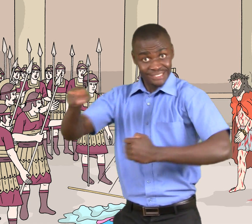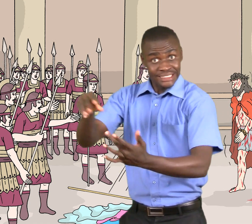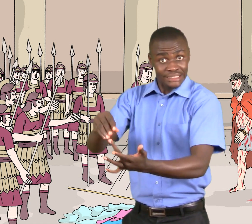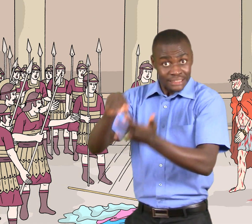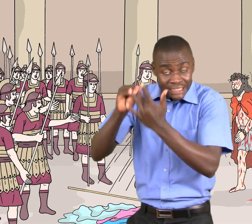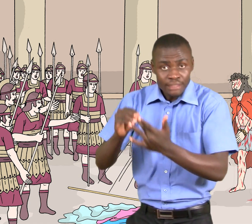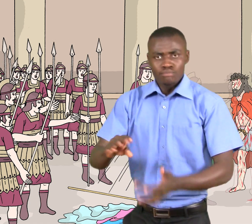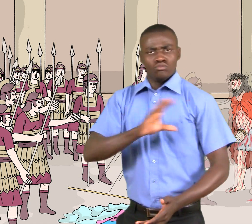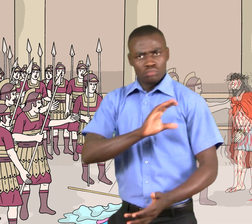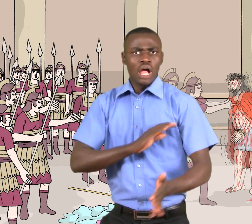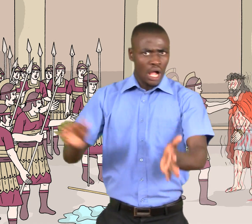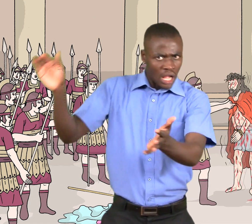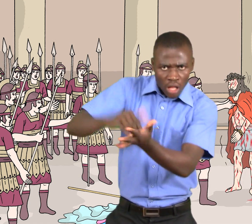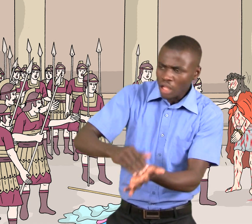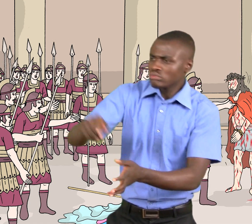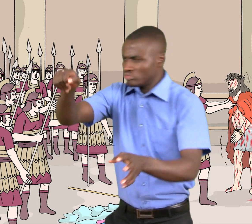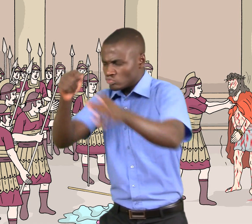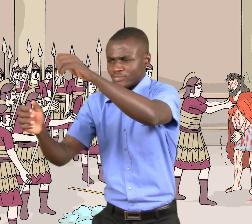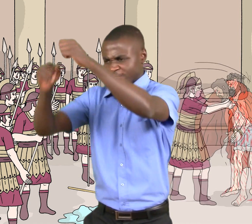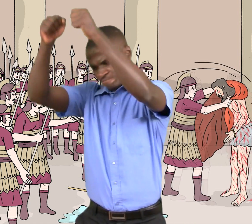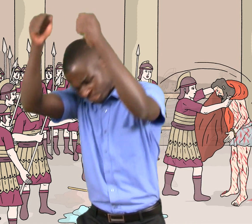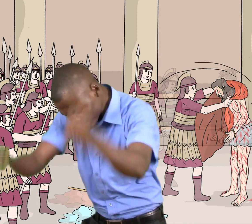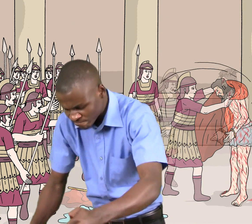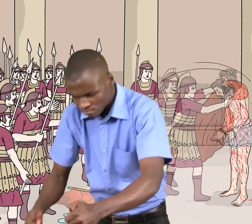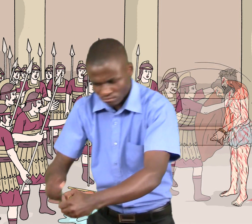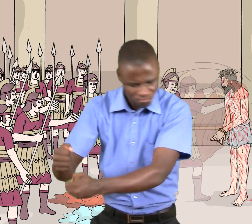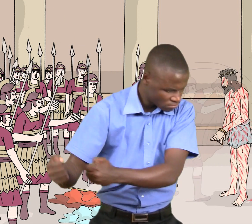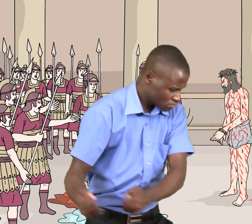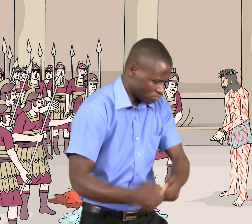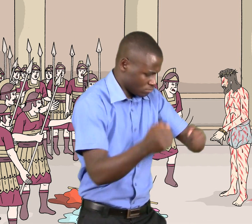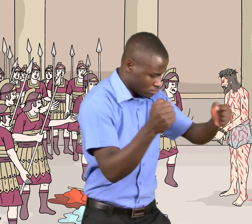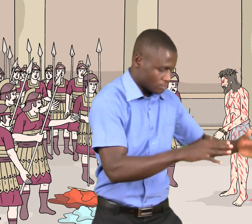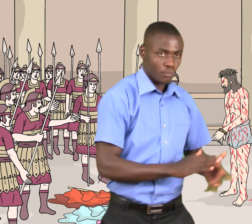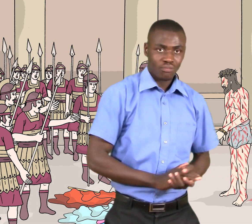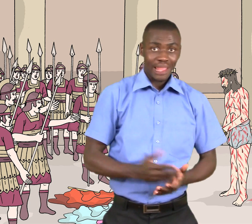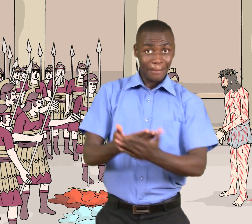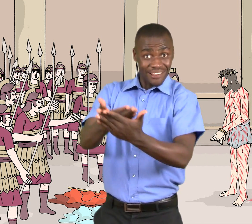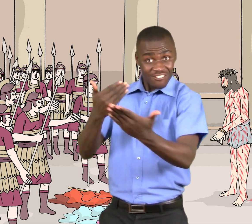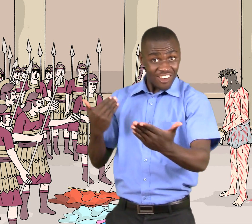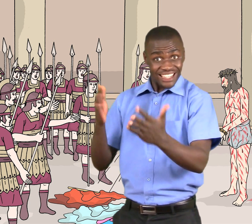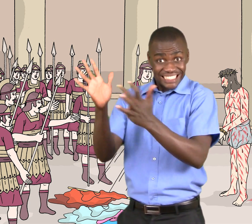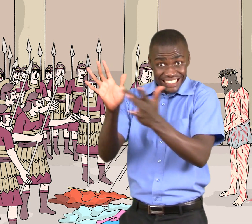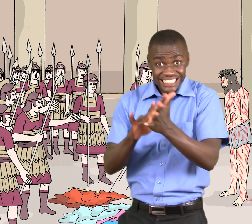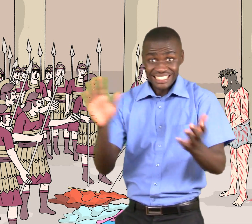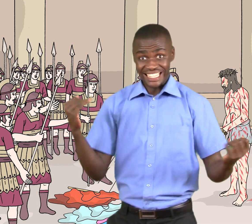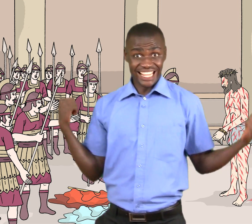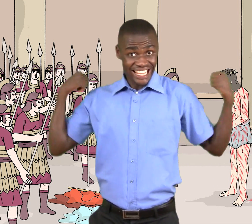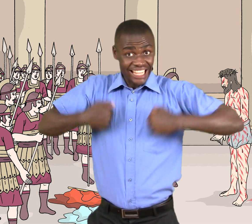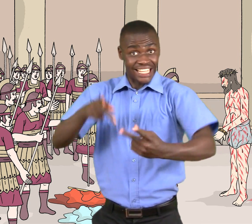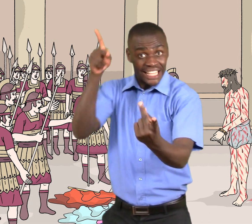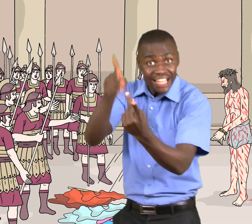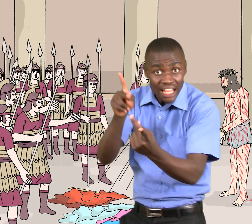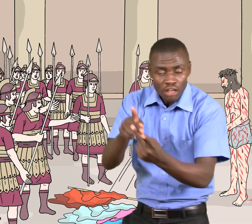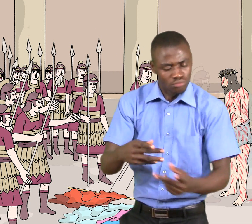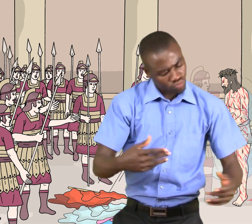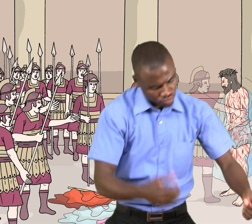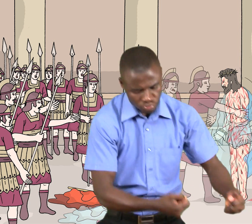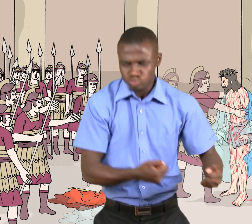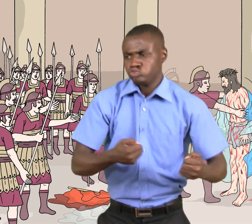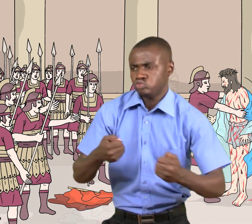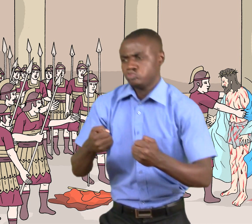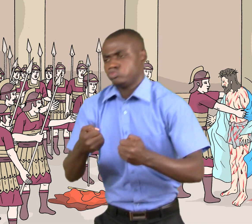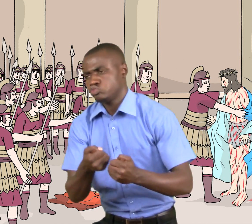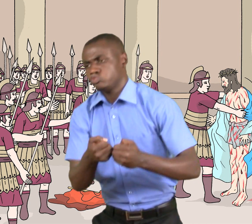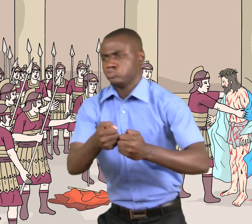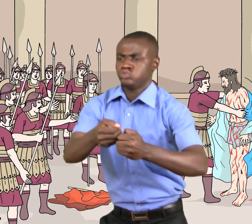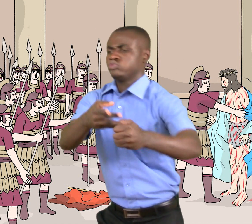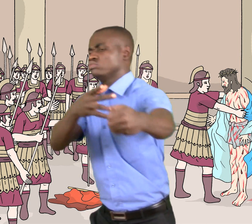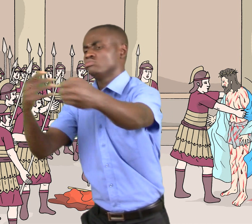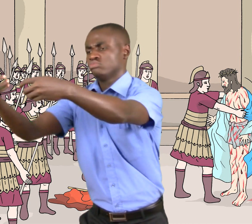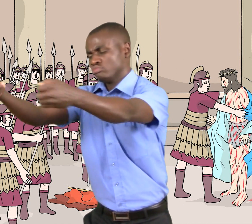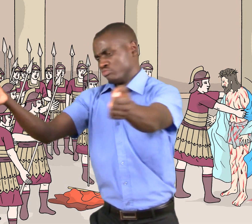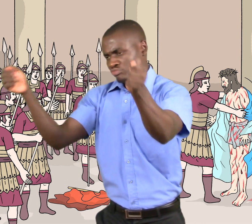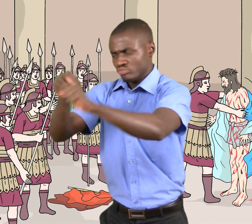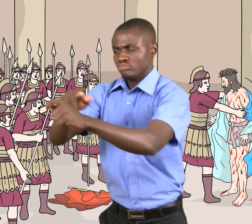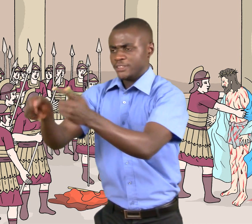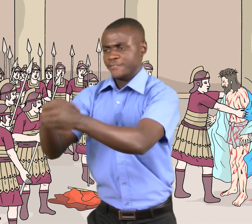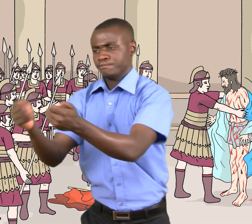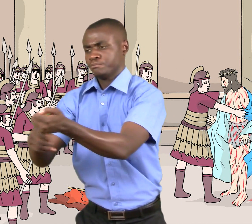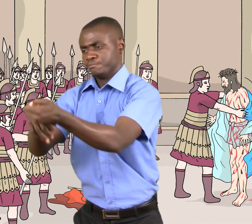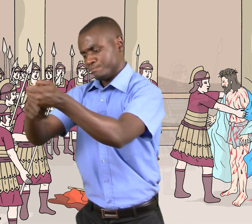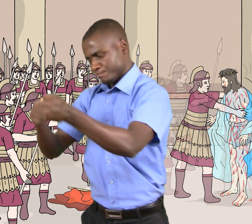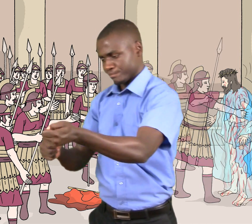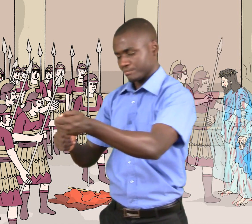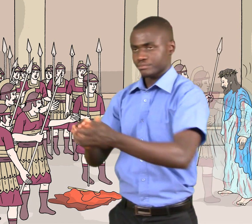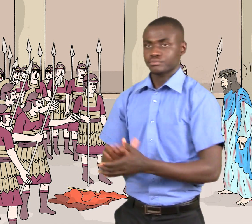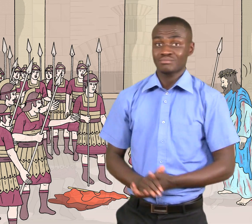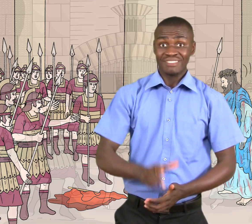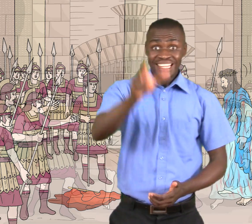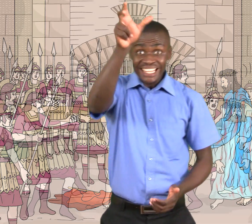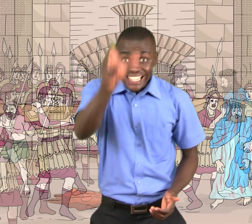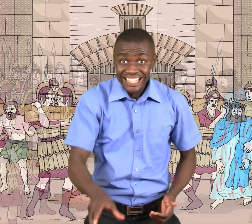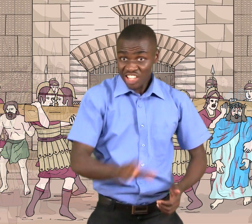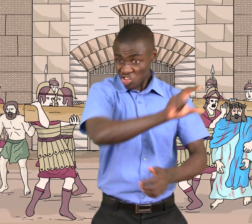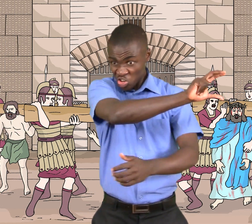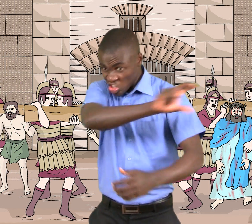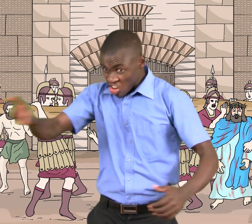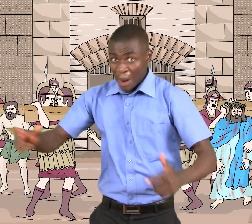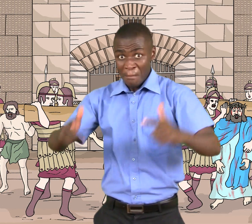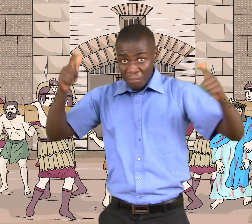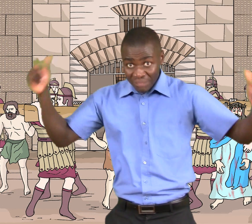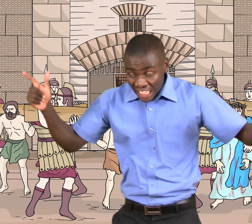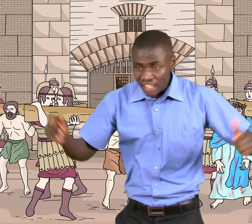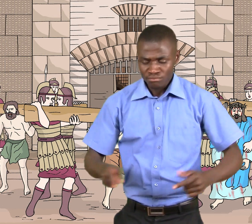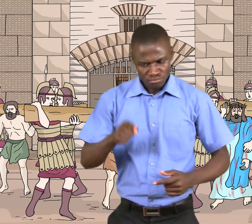After they had mocked Him, they removed the robe and put His own clothes back on Him.